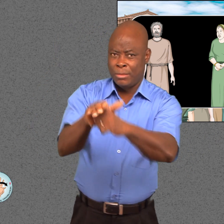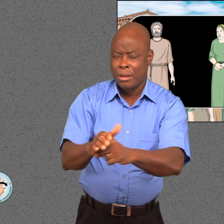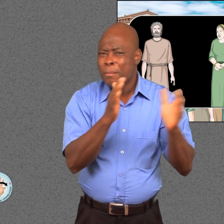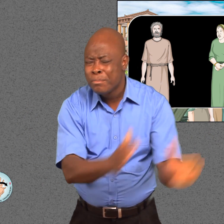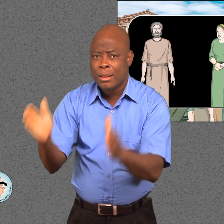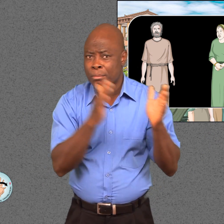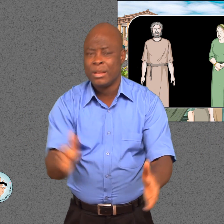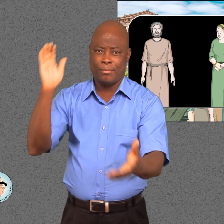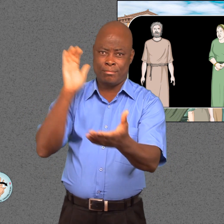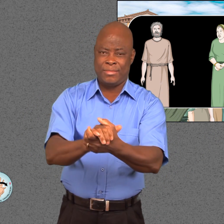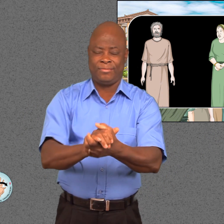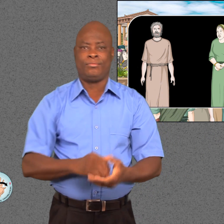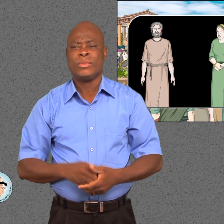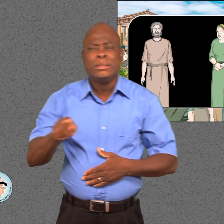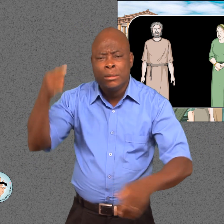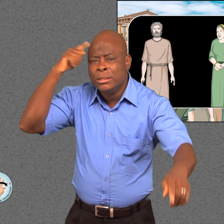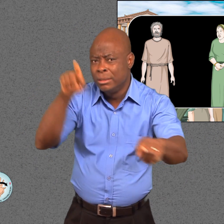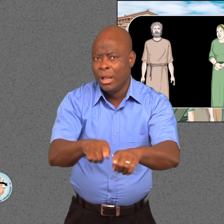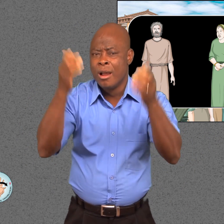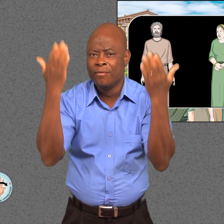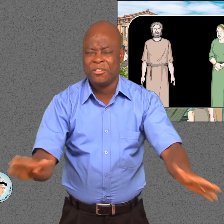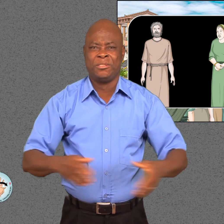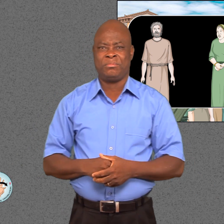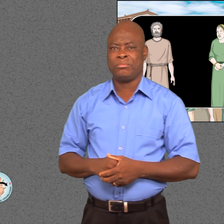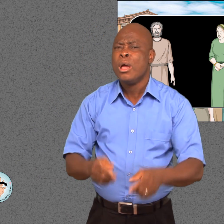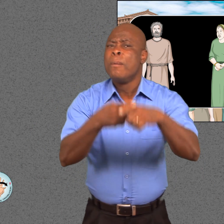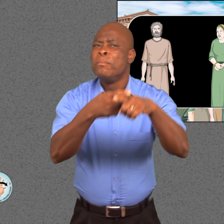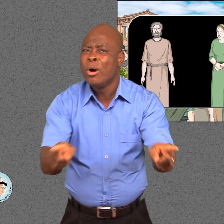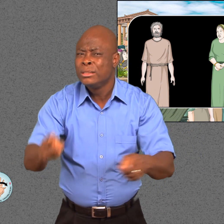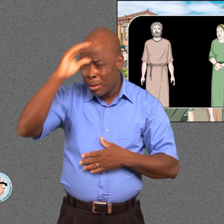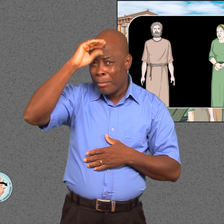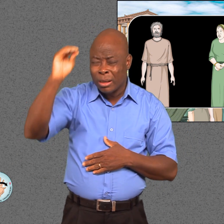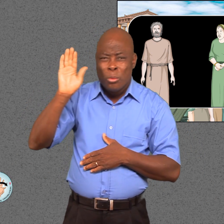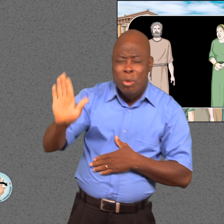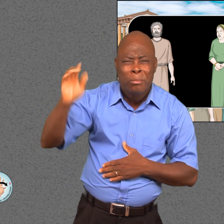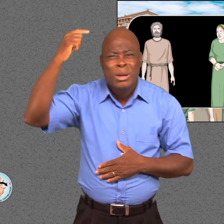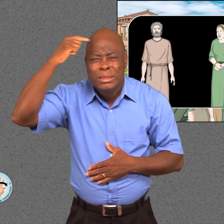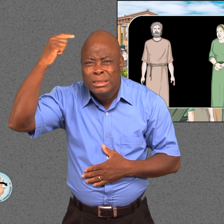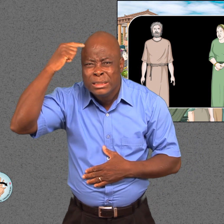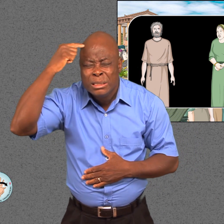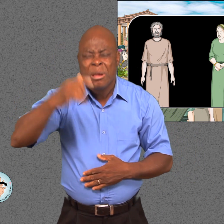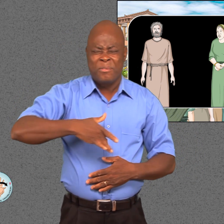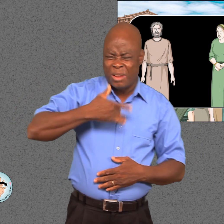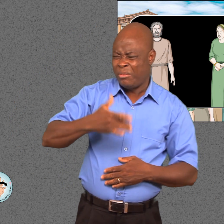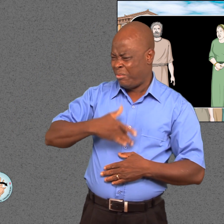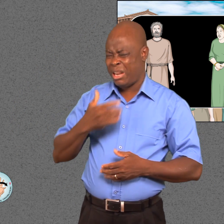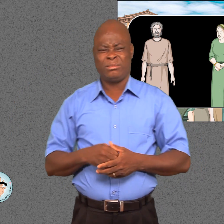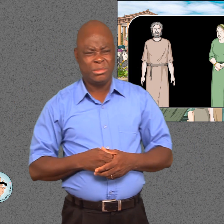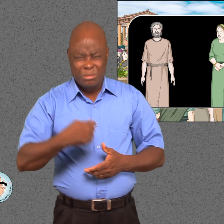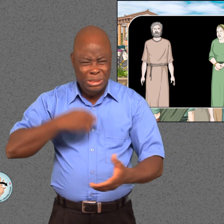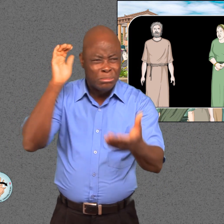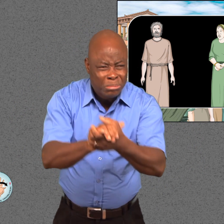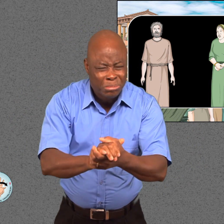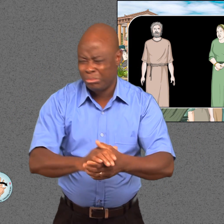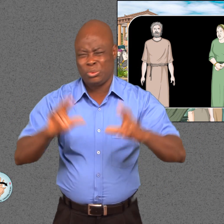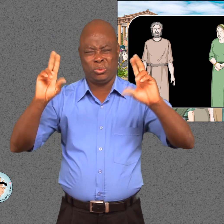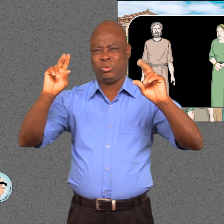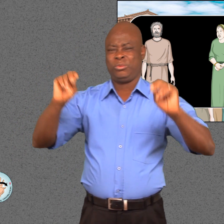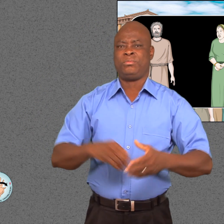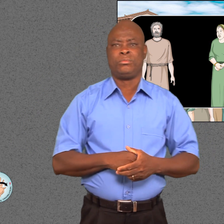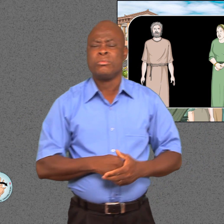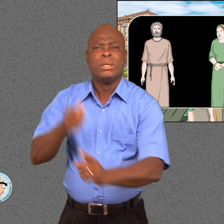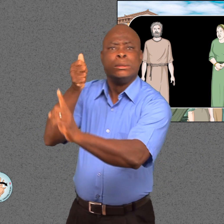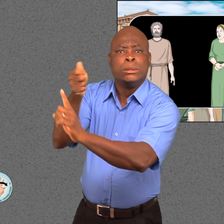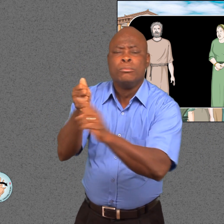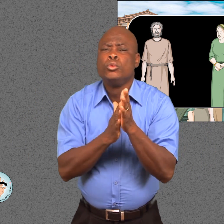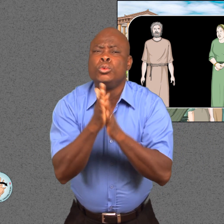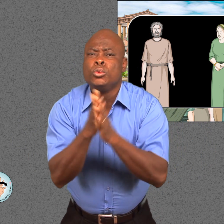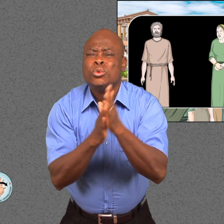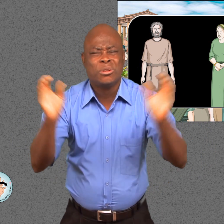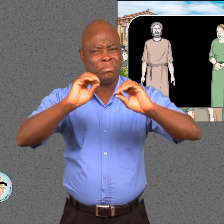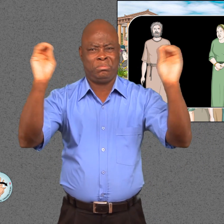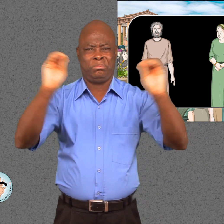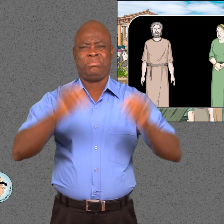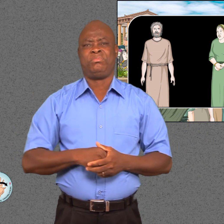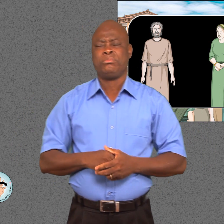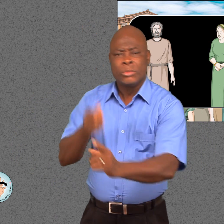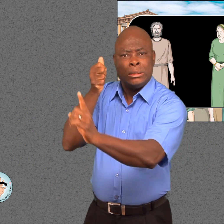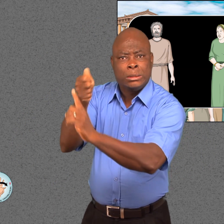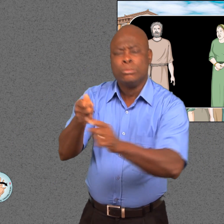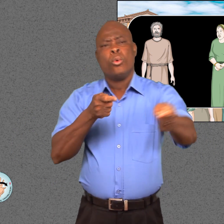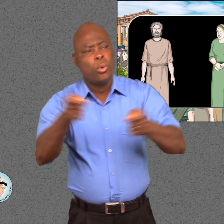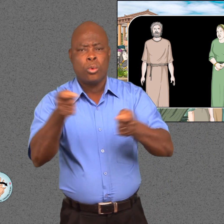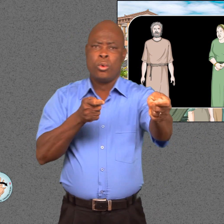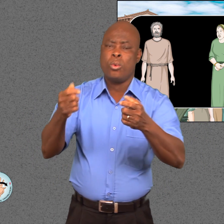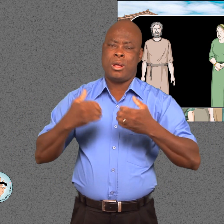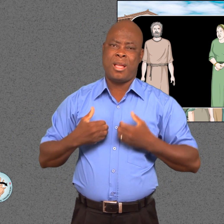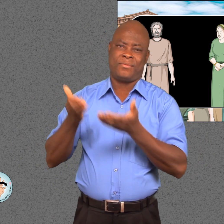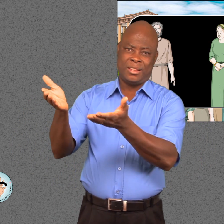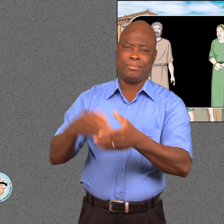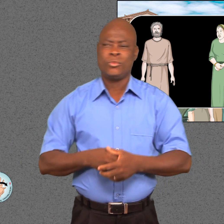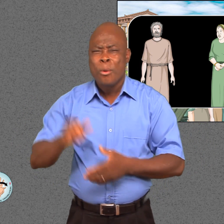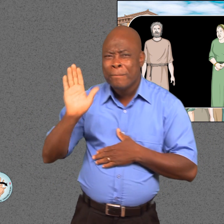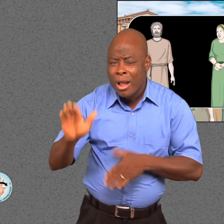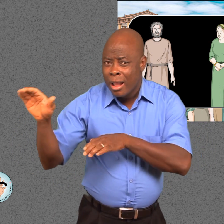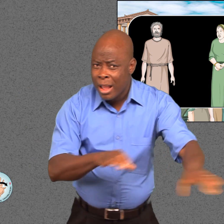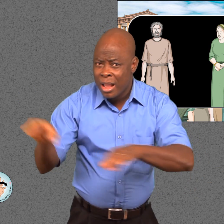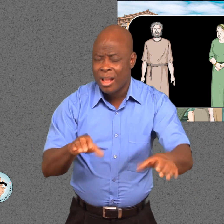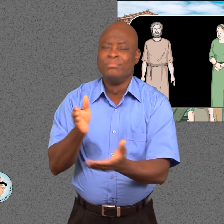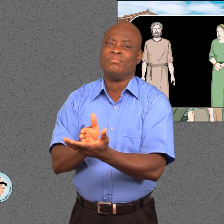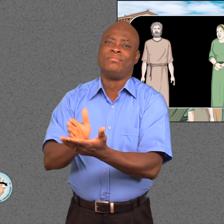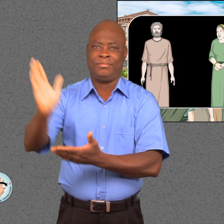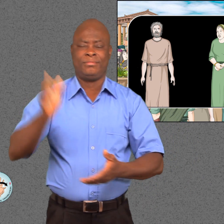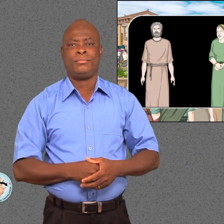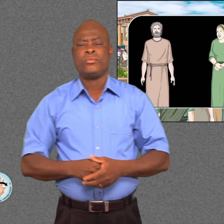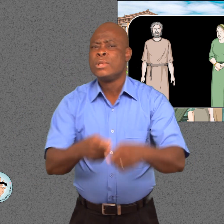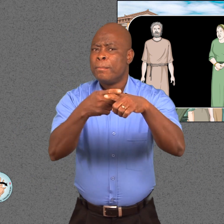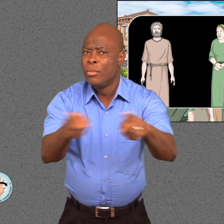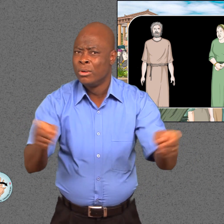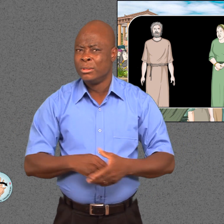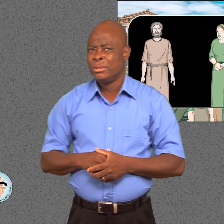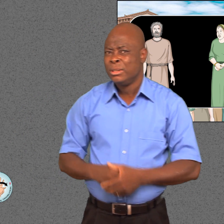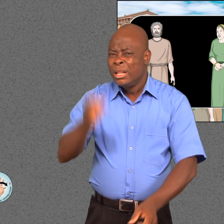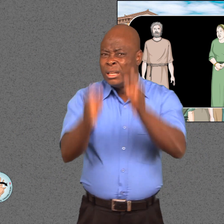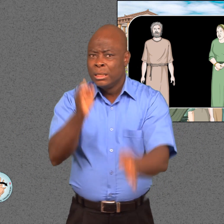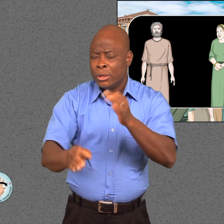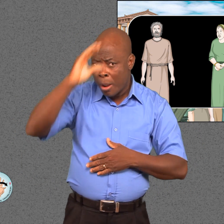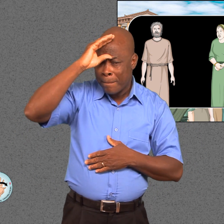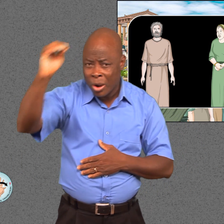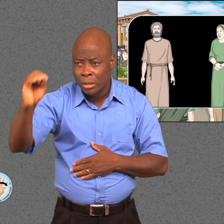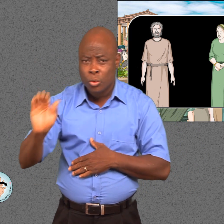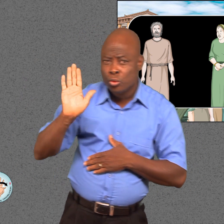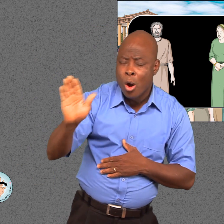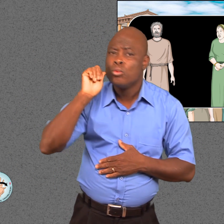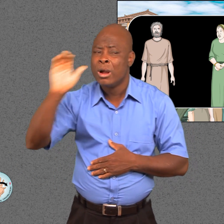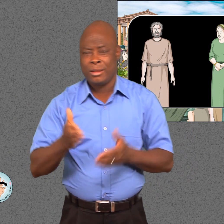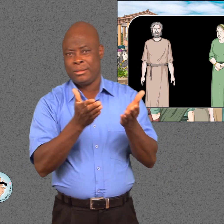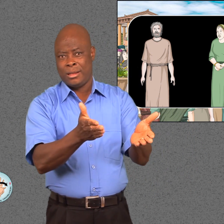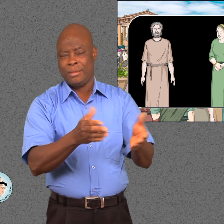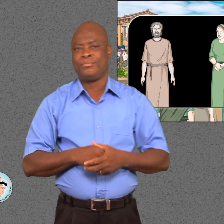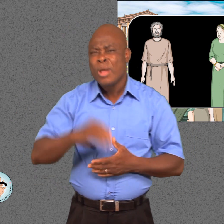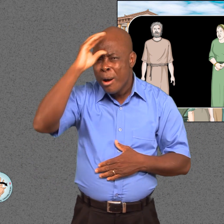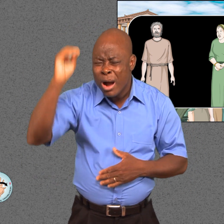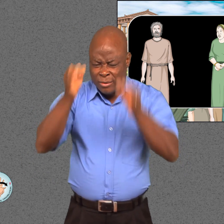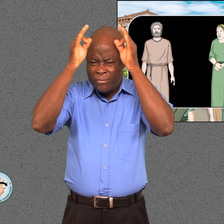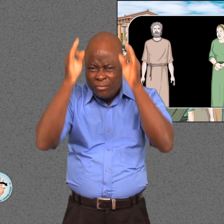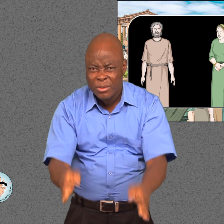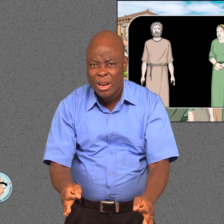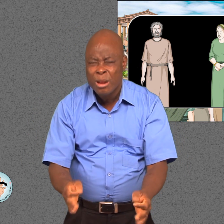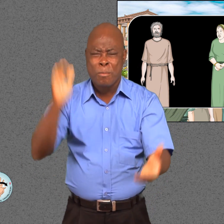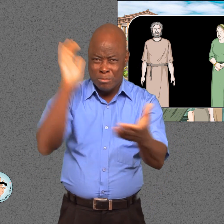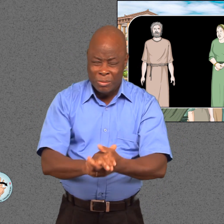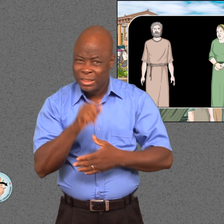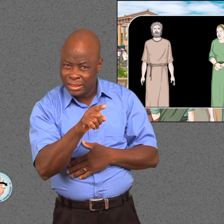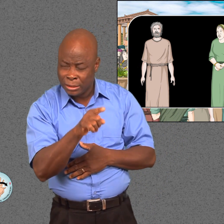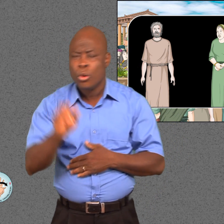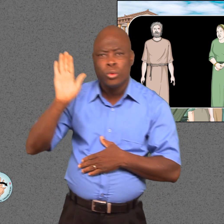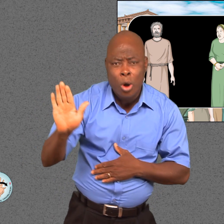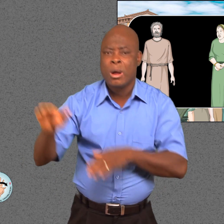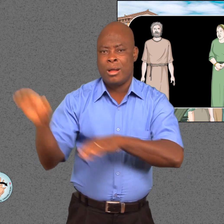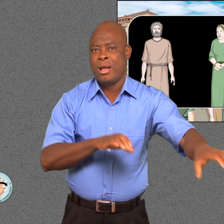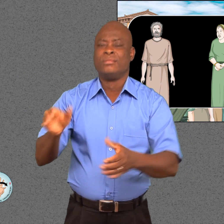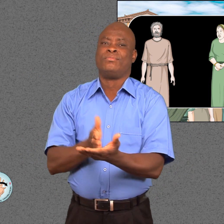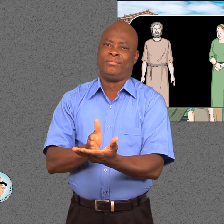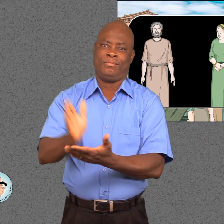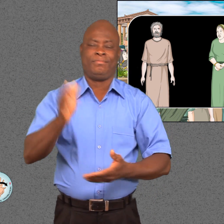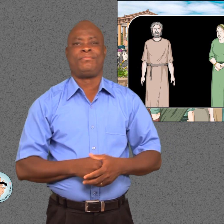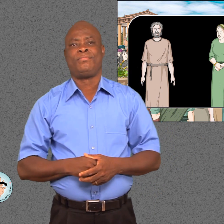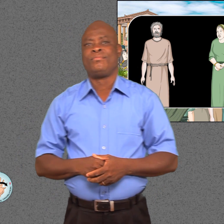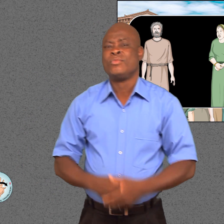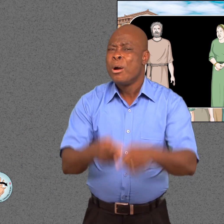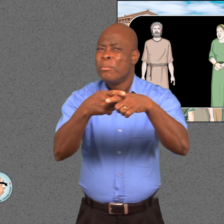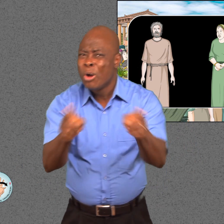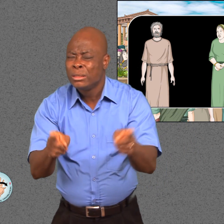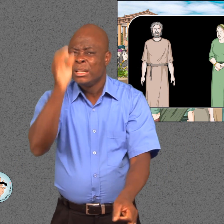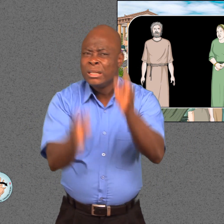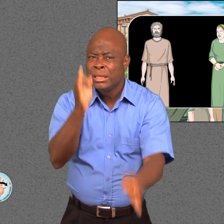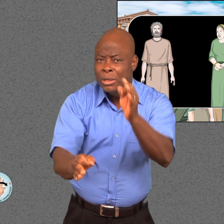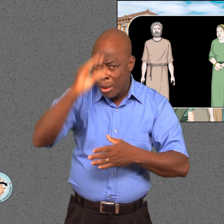But the man who is firmly established in his heart and under no constraint, with control over his will and resolve in his heart not to marry the virgin, he will do well.